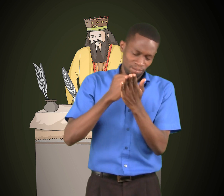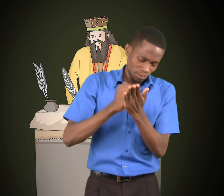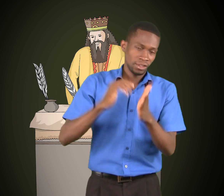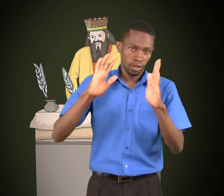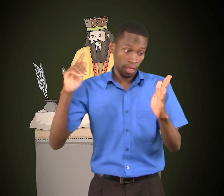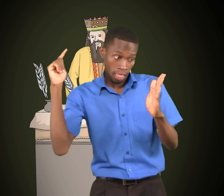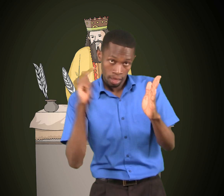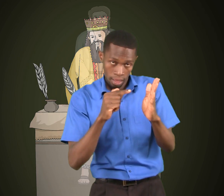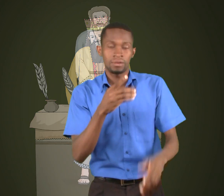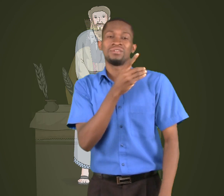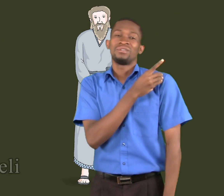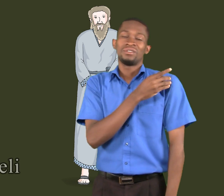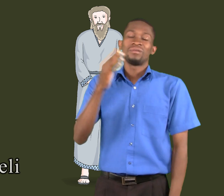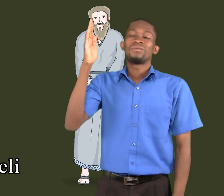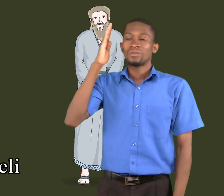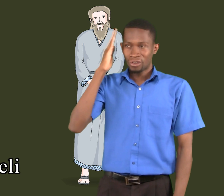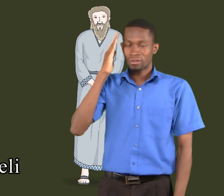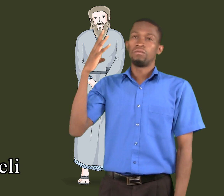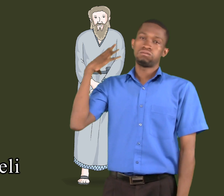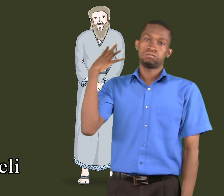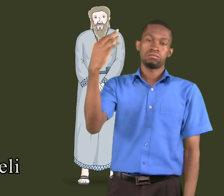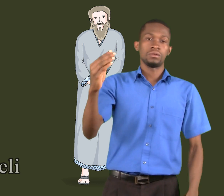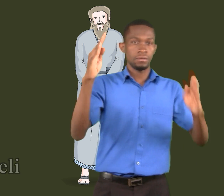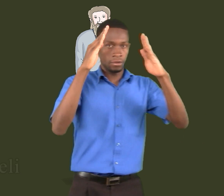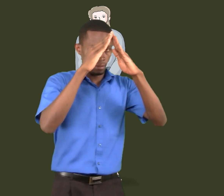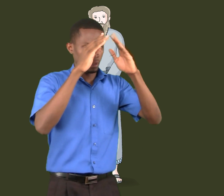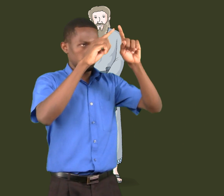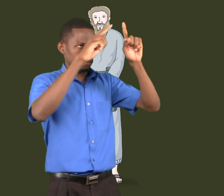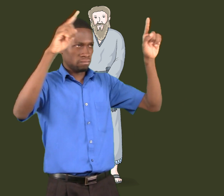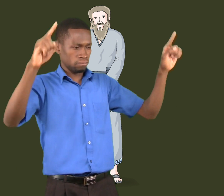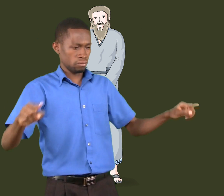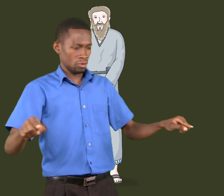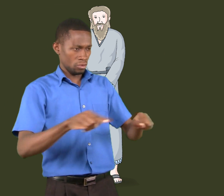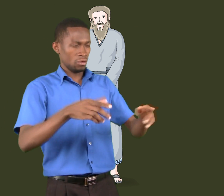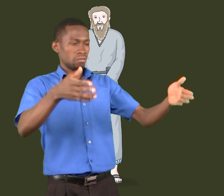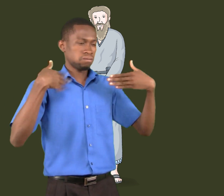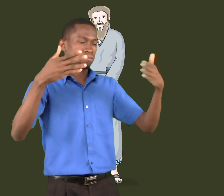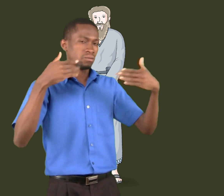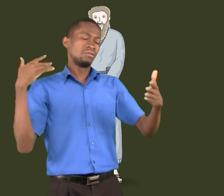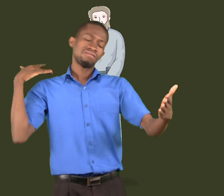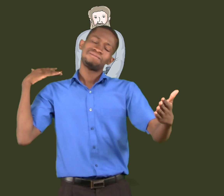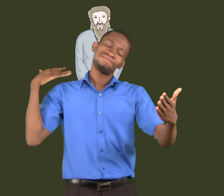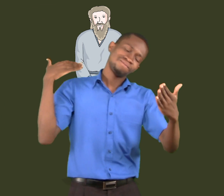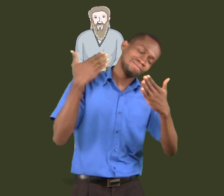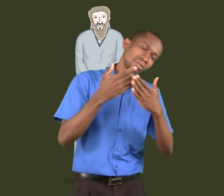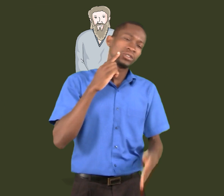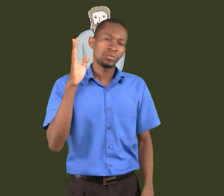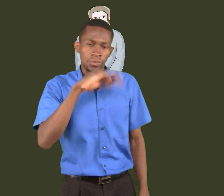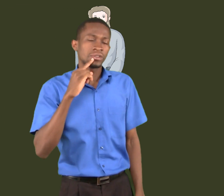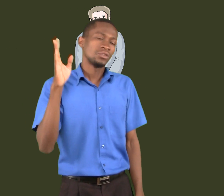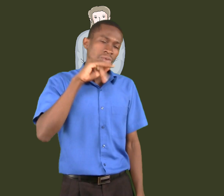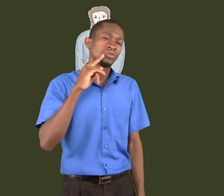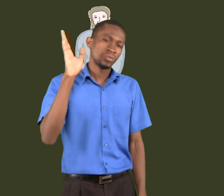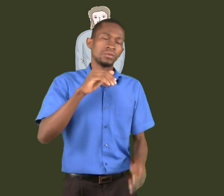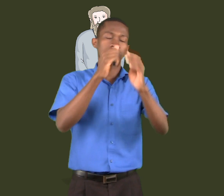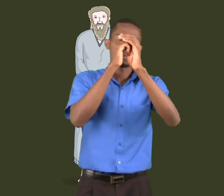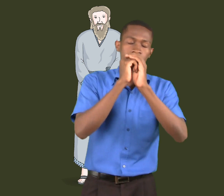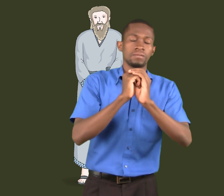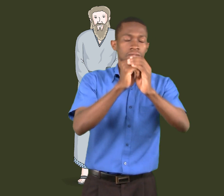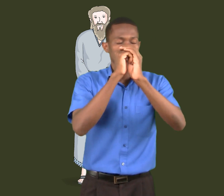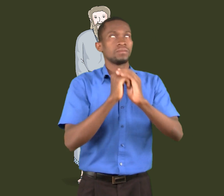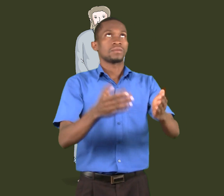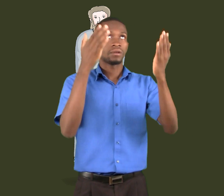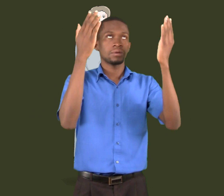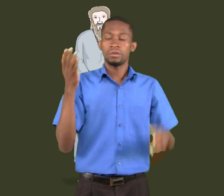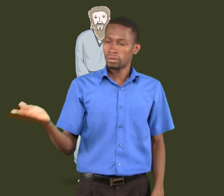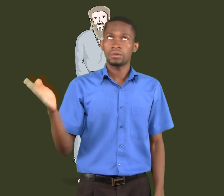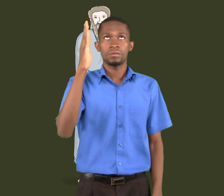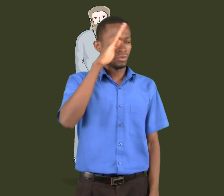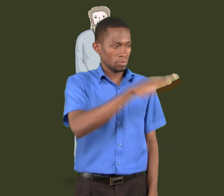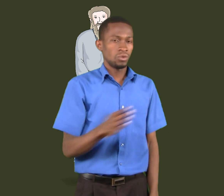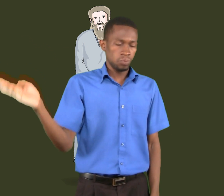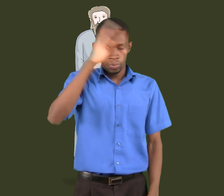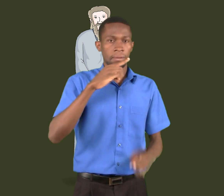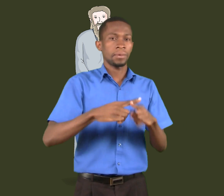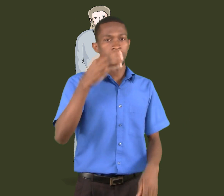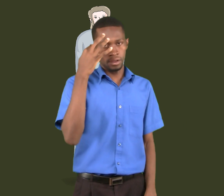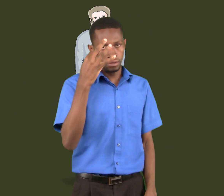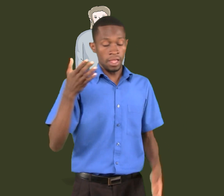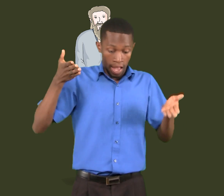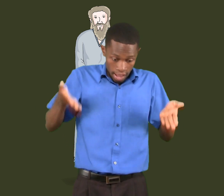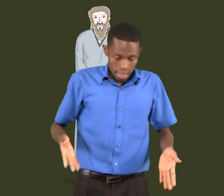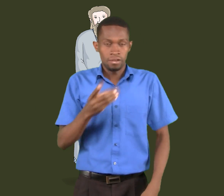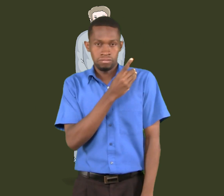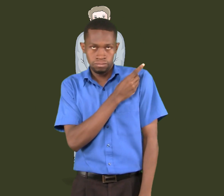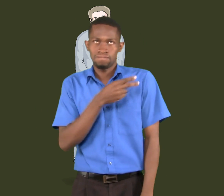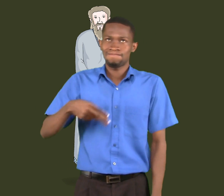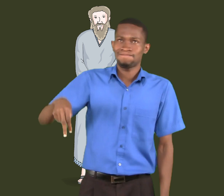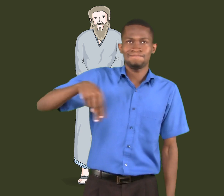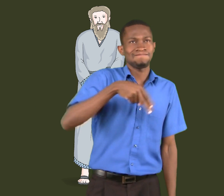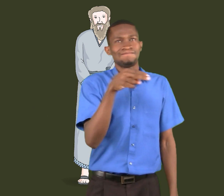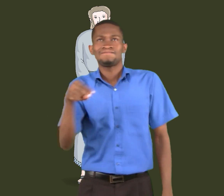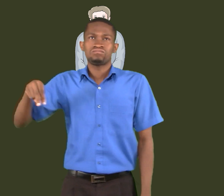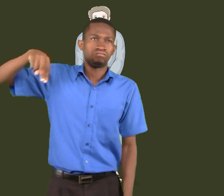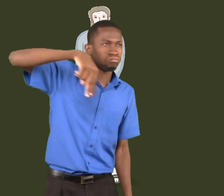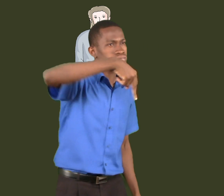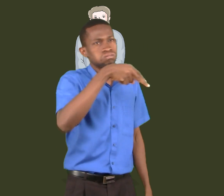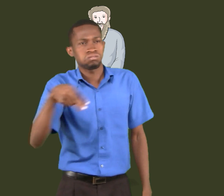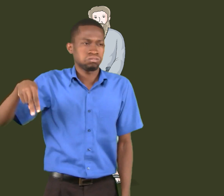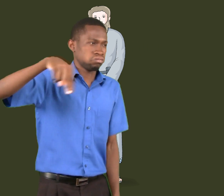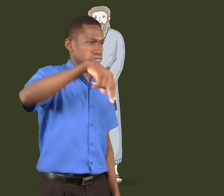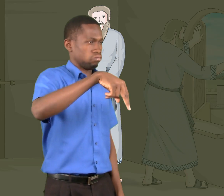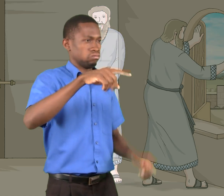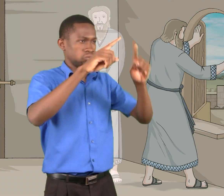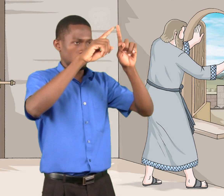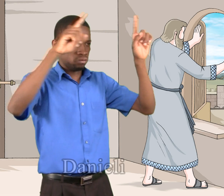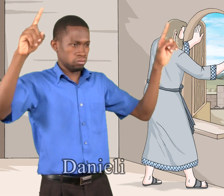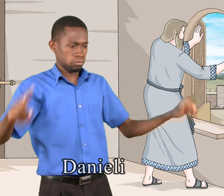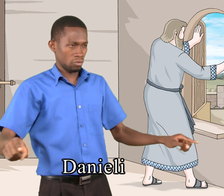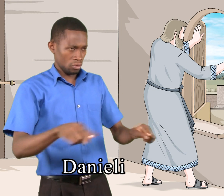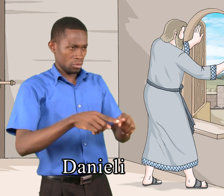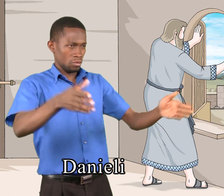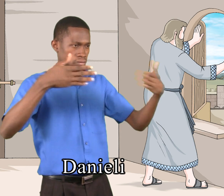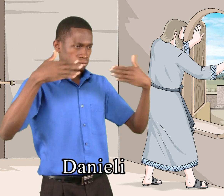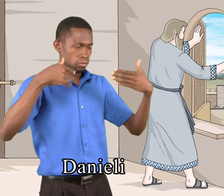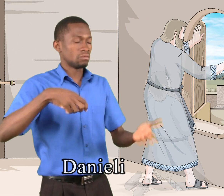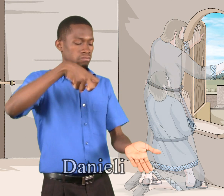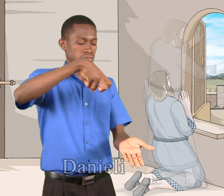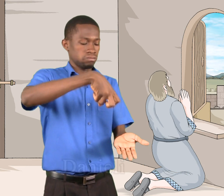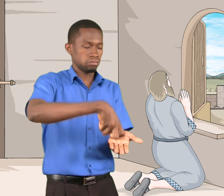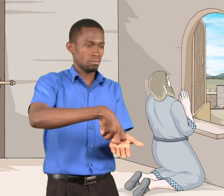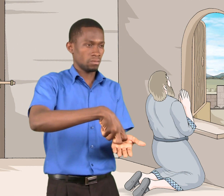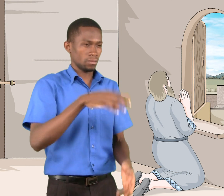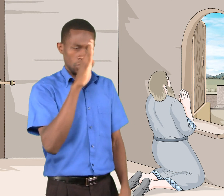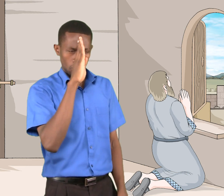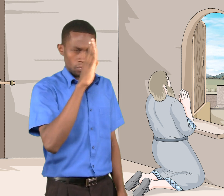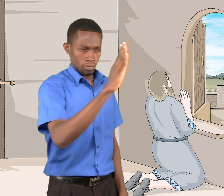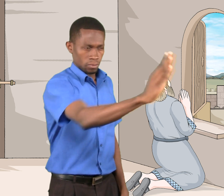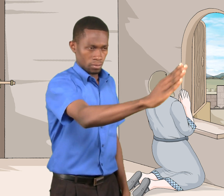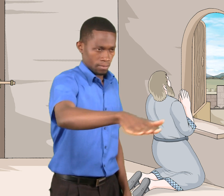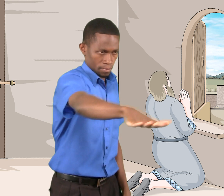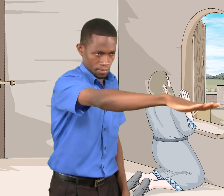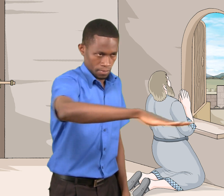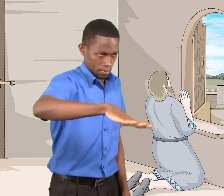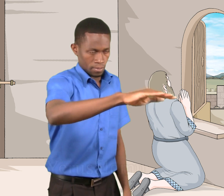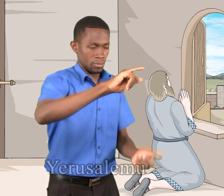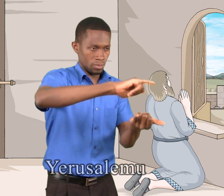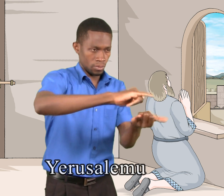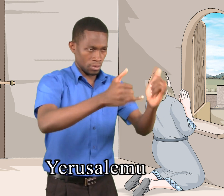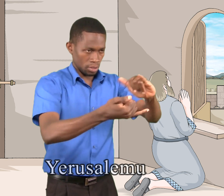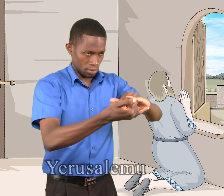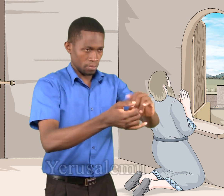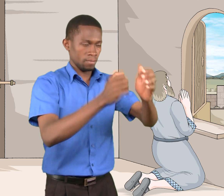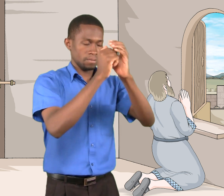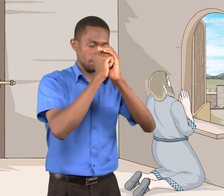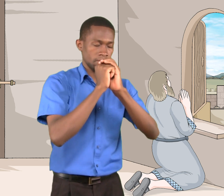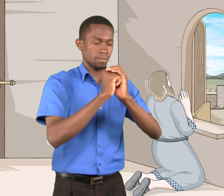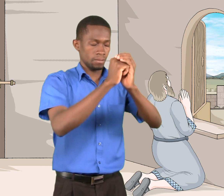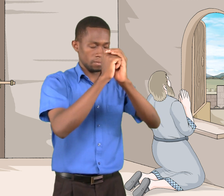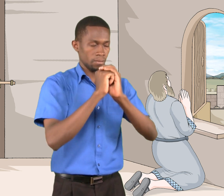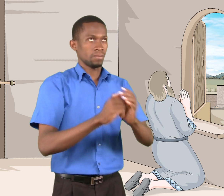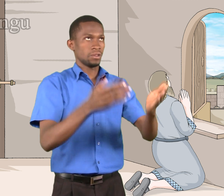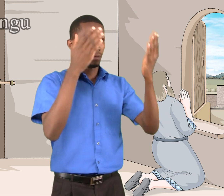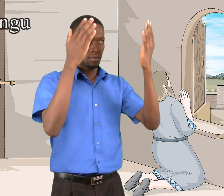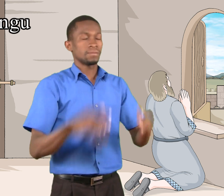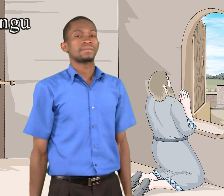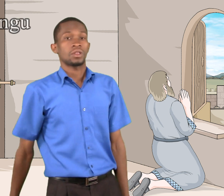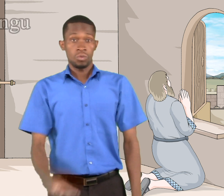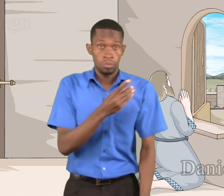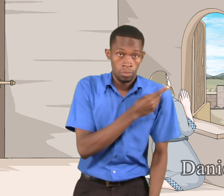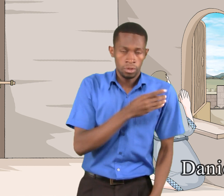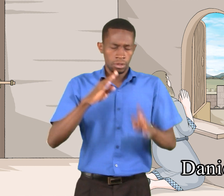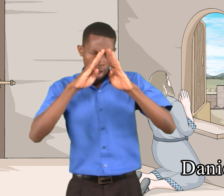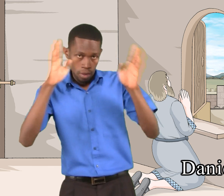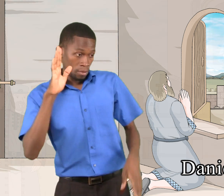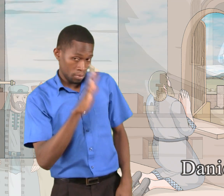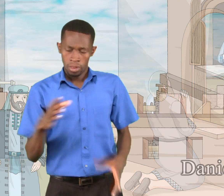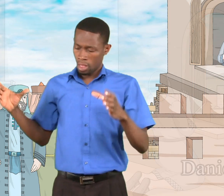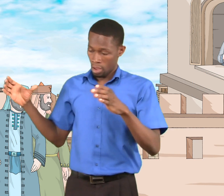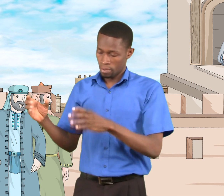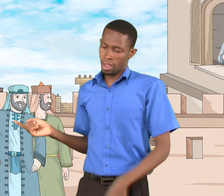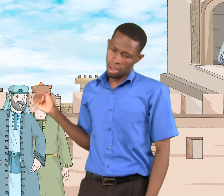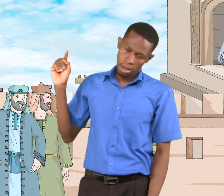Now when Daniel learned that the document had been signed, he went into his house, where the windows of his upper room opened toward Jerusalem, and three times a day he got down on his knees, prayed, and gave thanks to his God, just as he had done before.